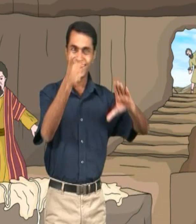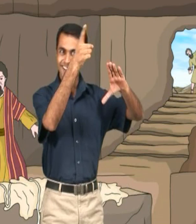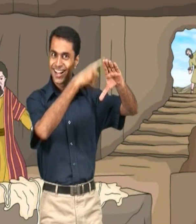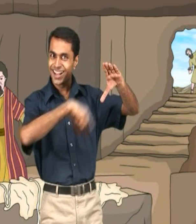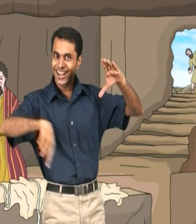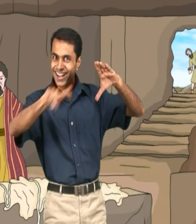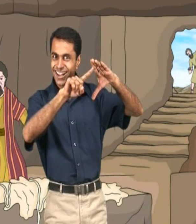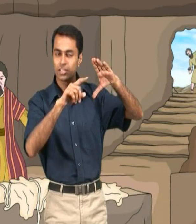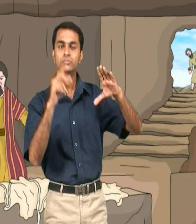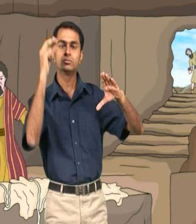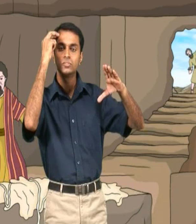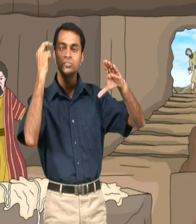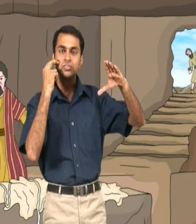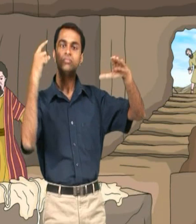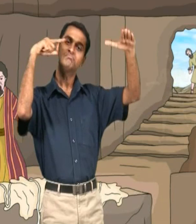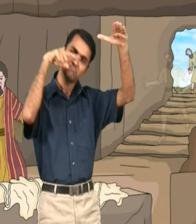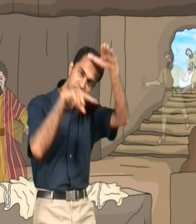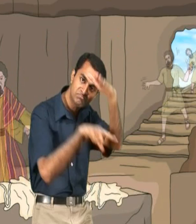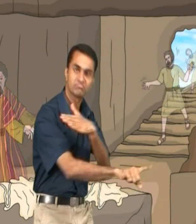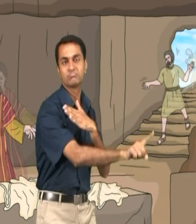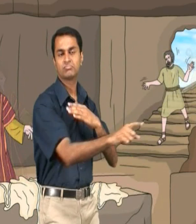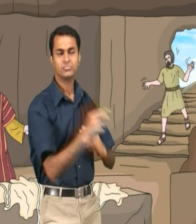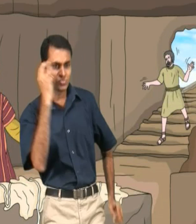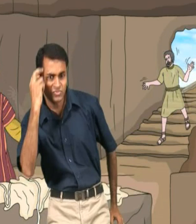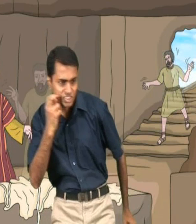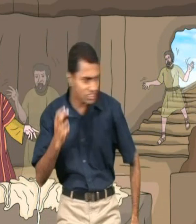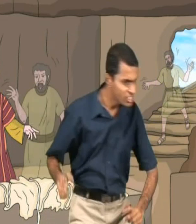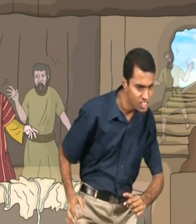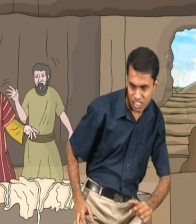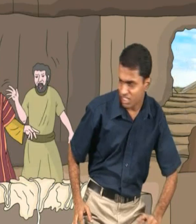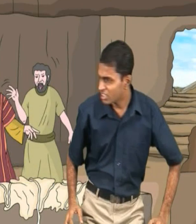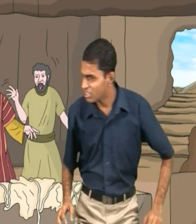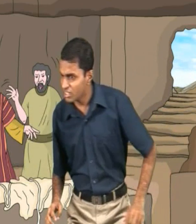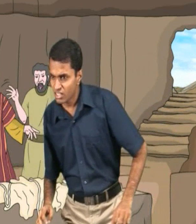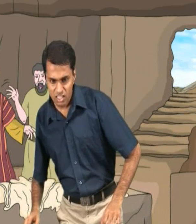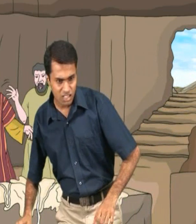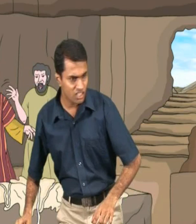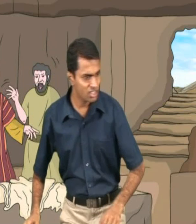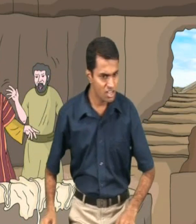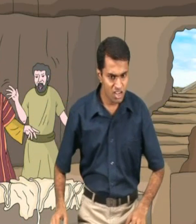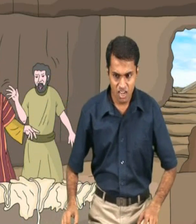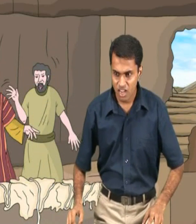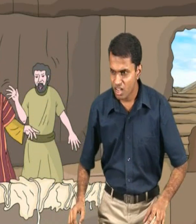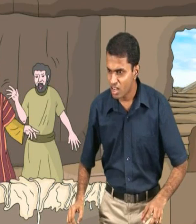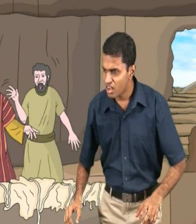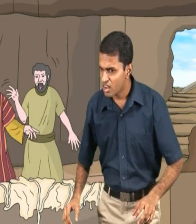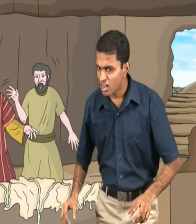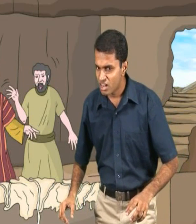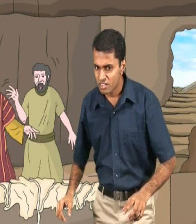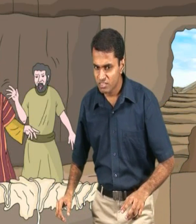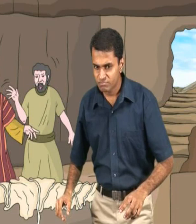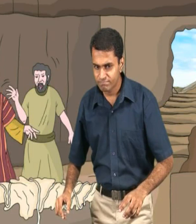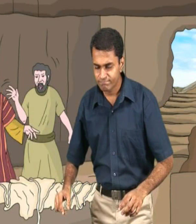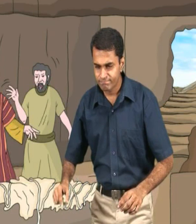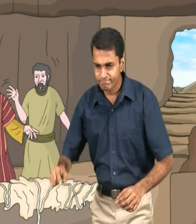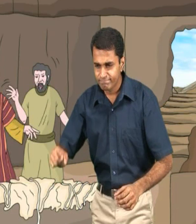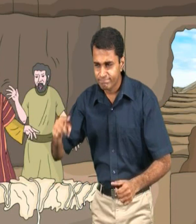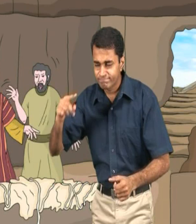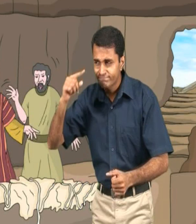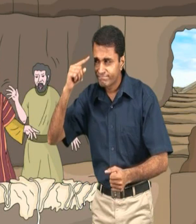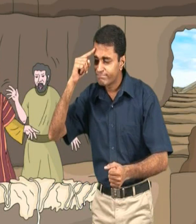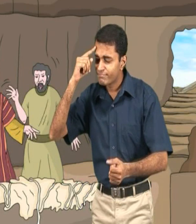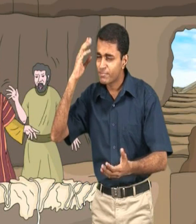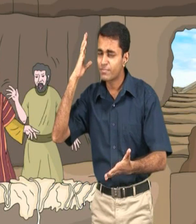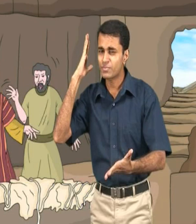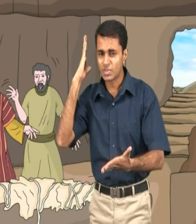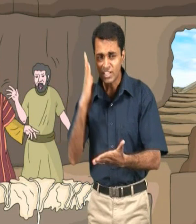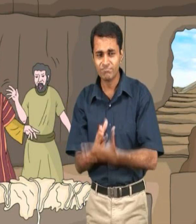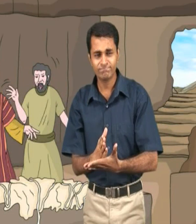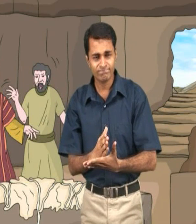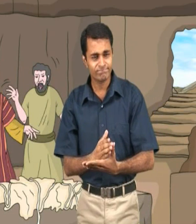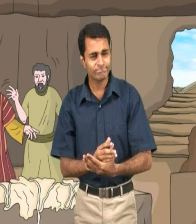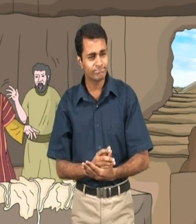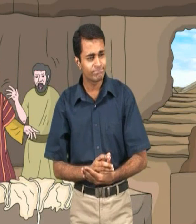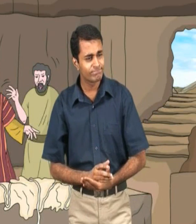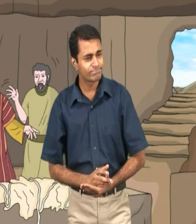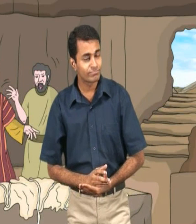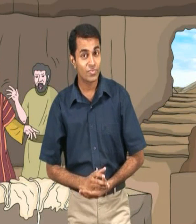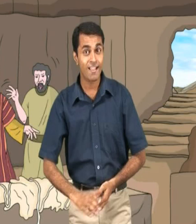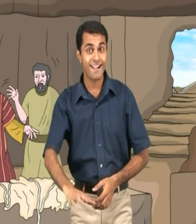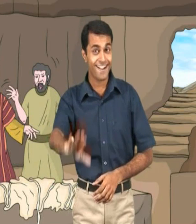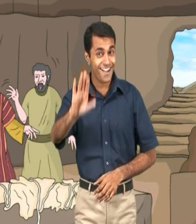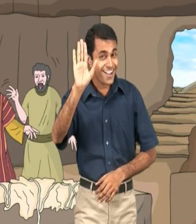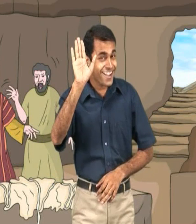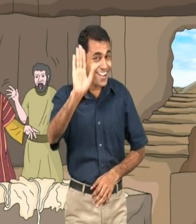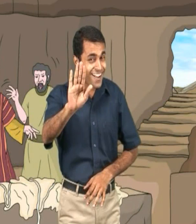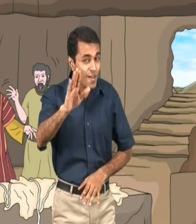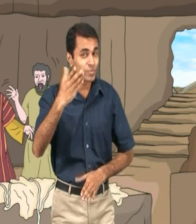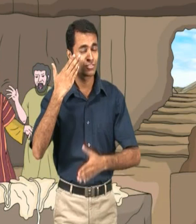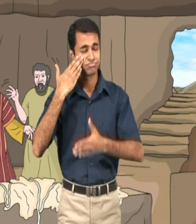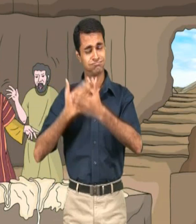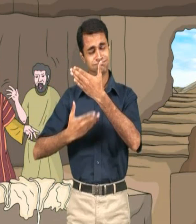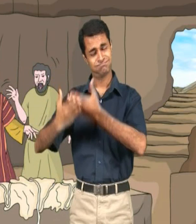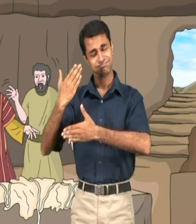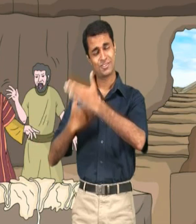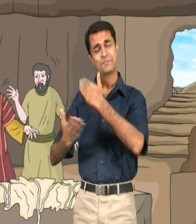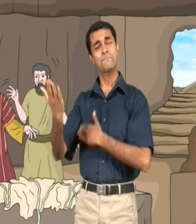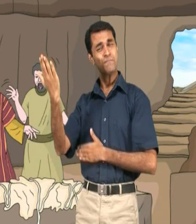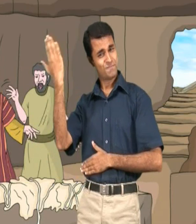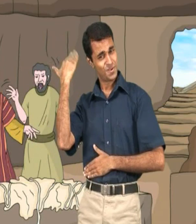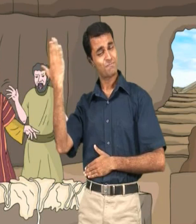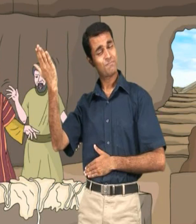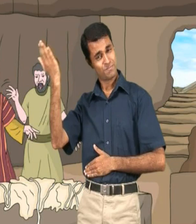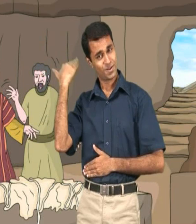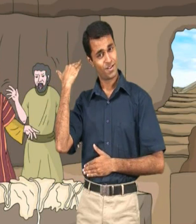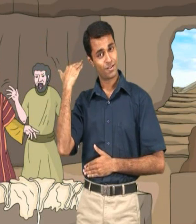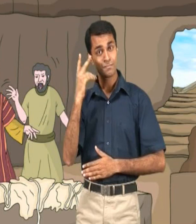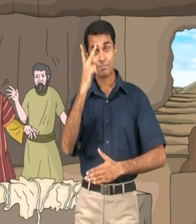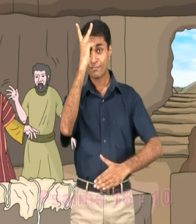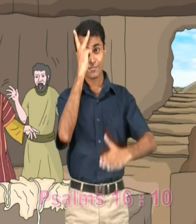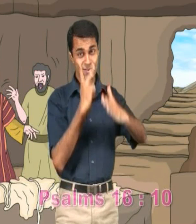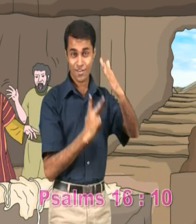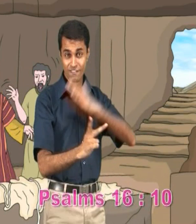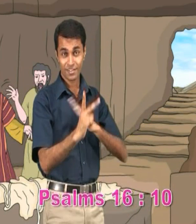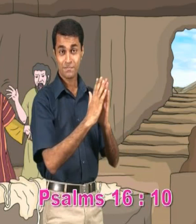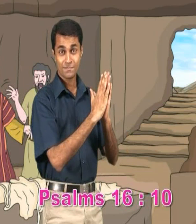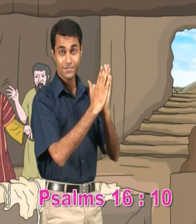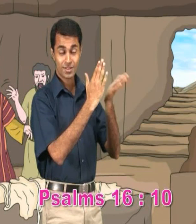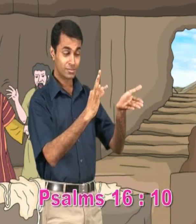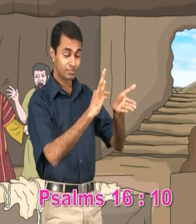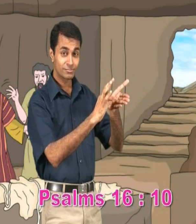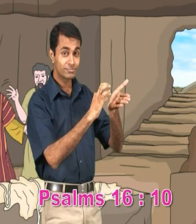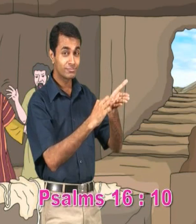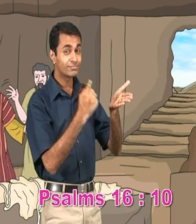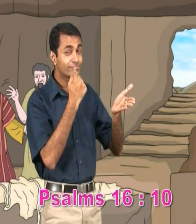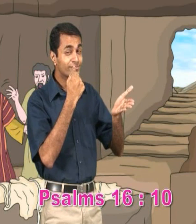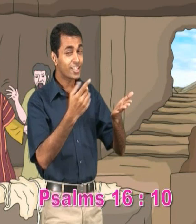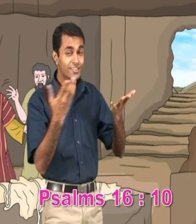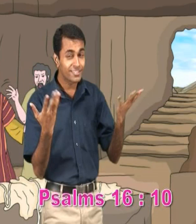Then the other disciple, who had reached the tomb first, also went in. And he saw and believed.